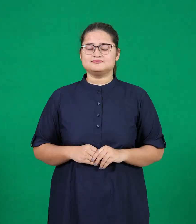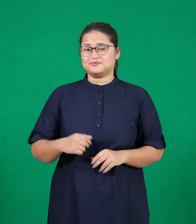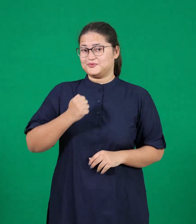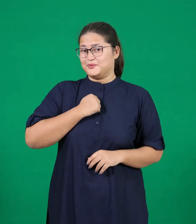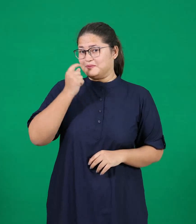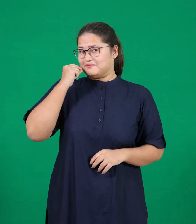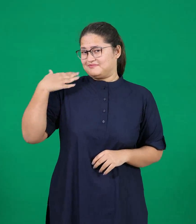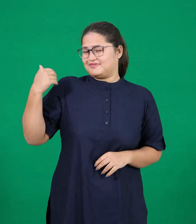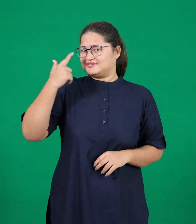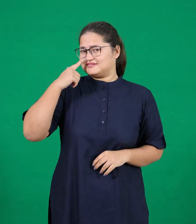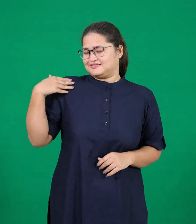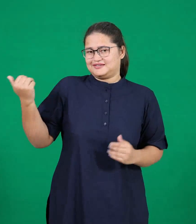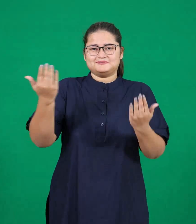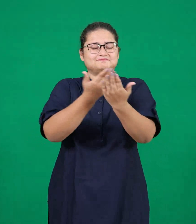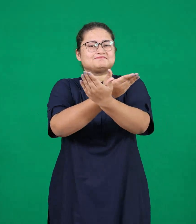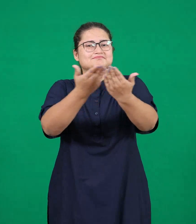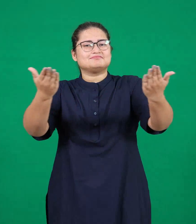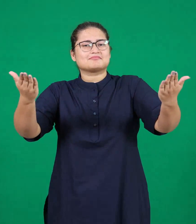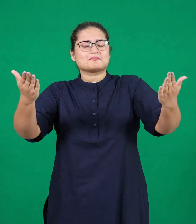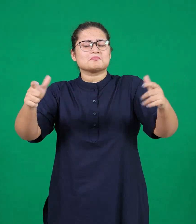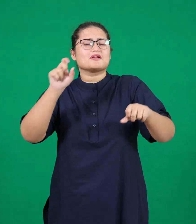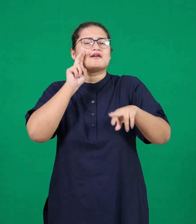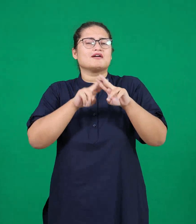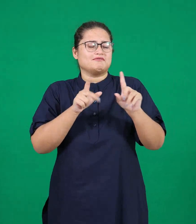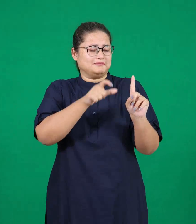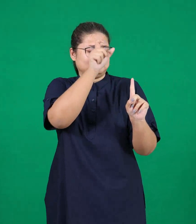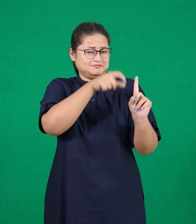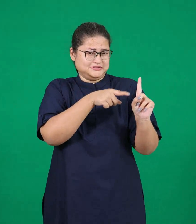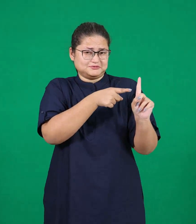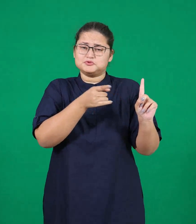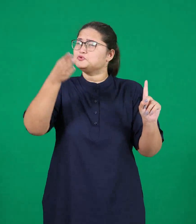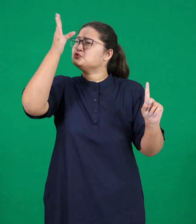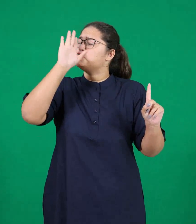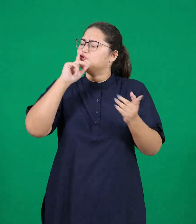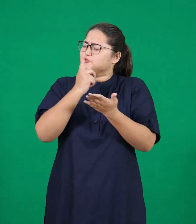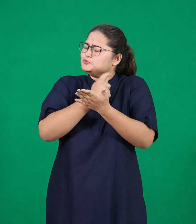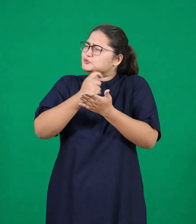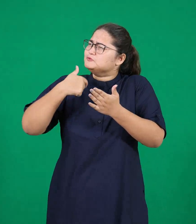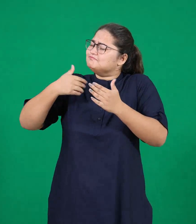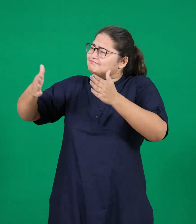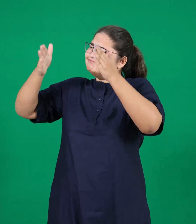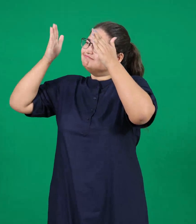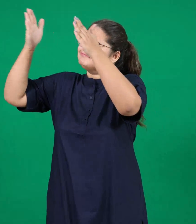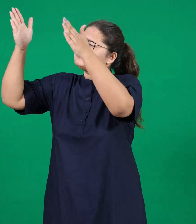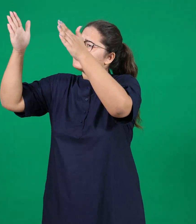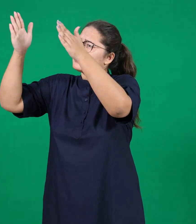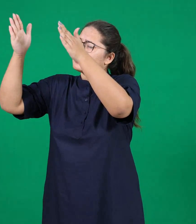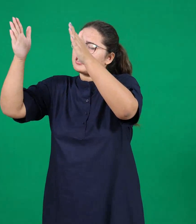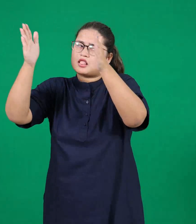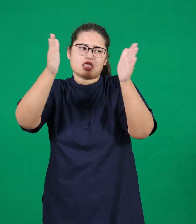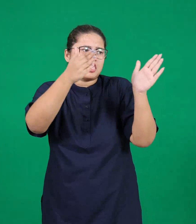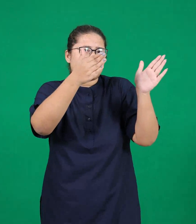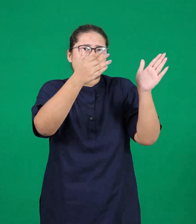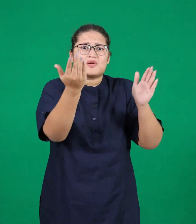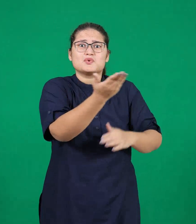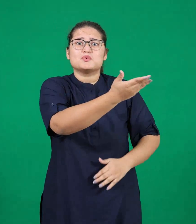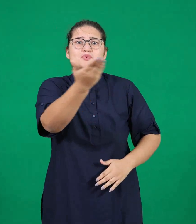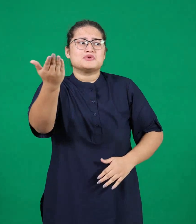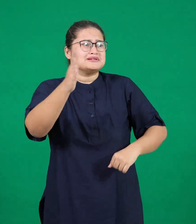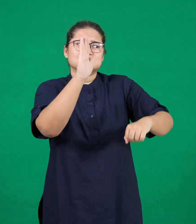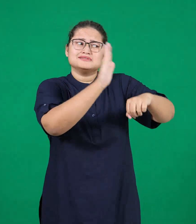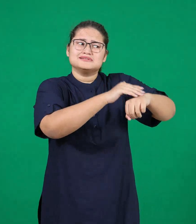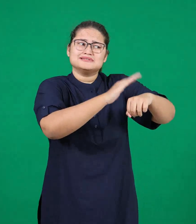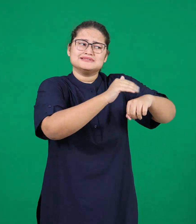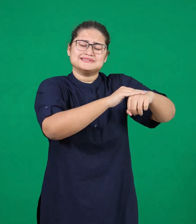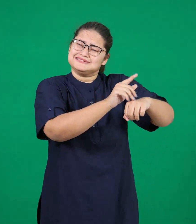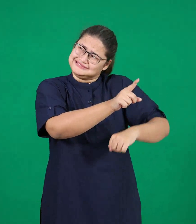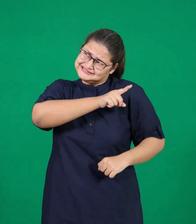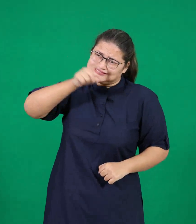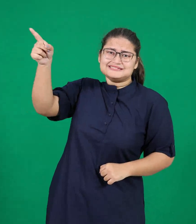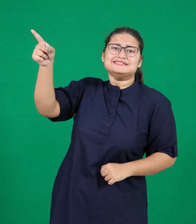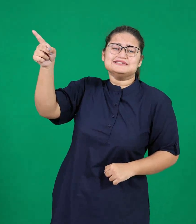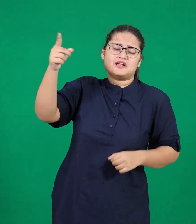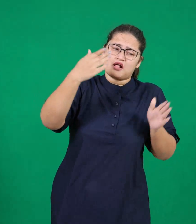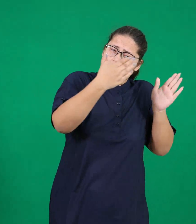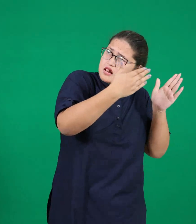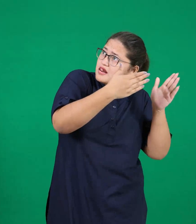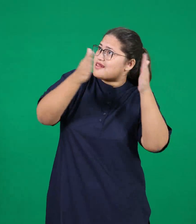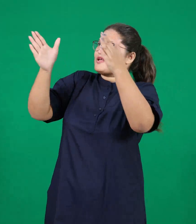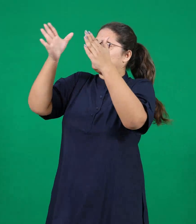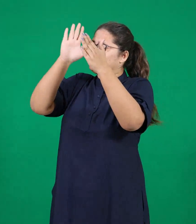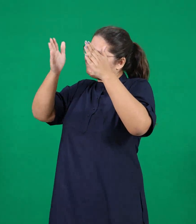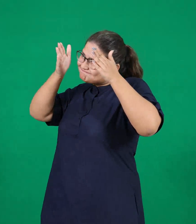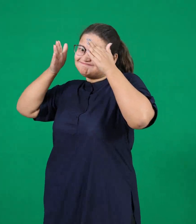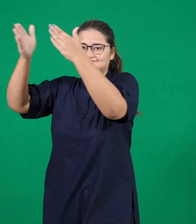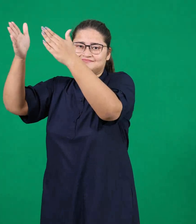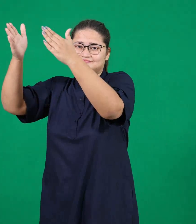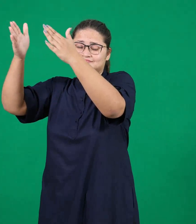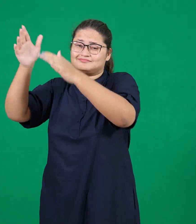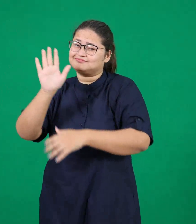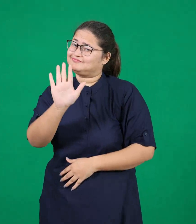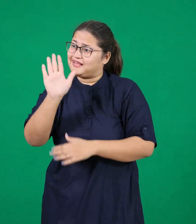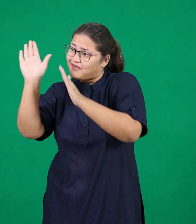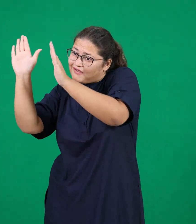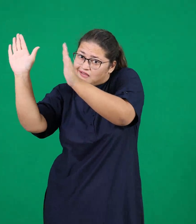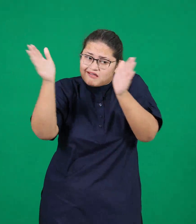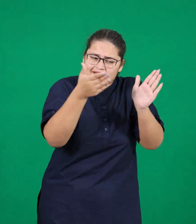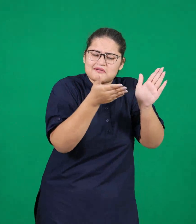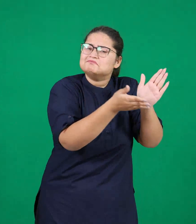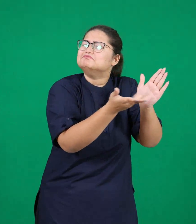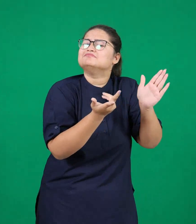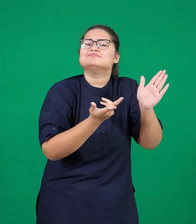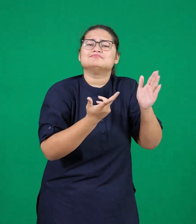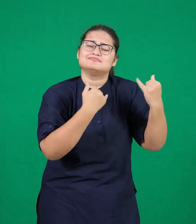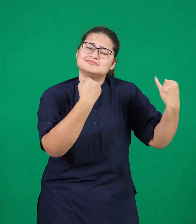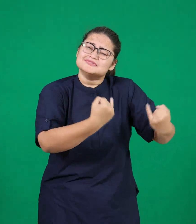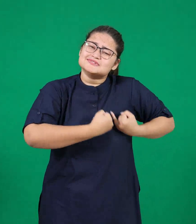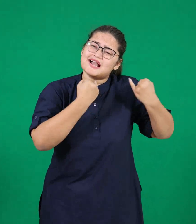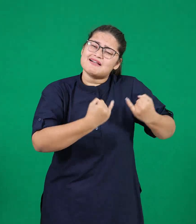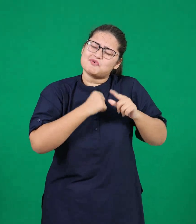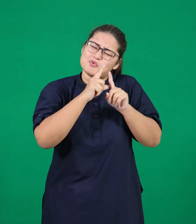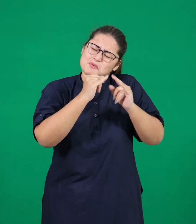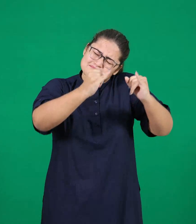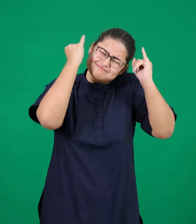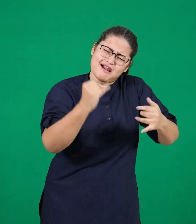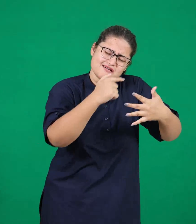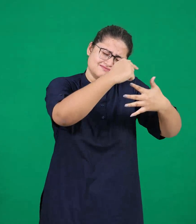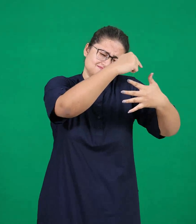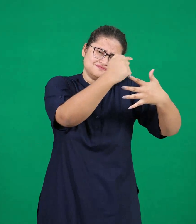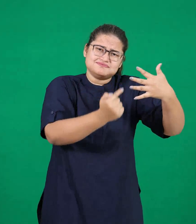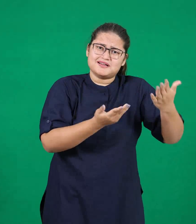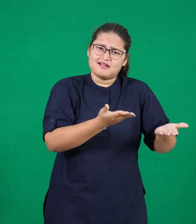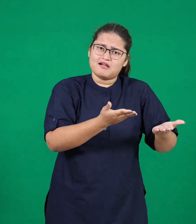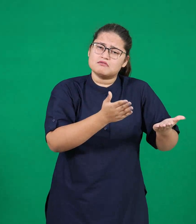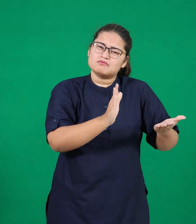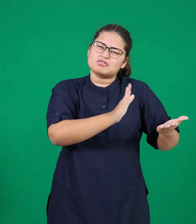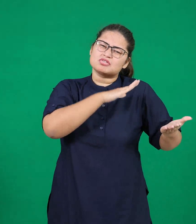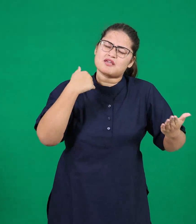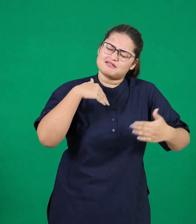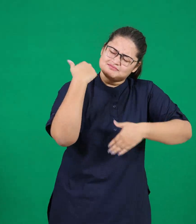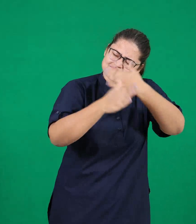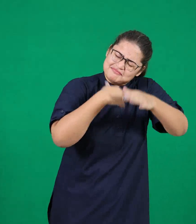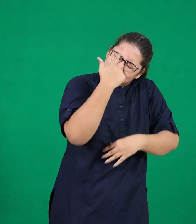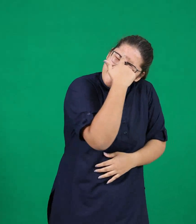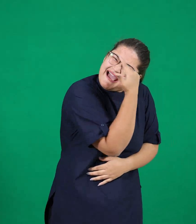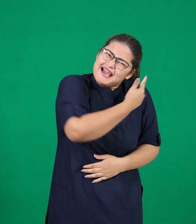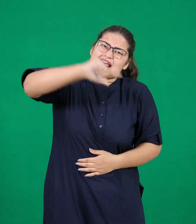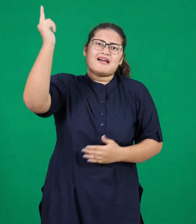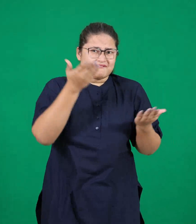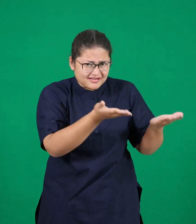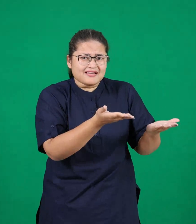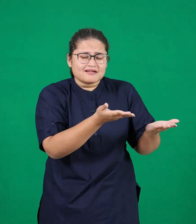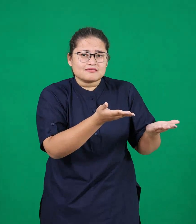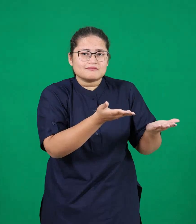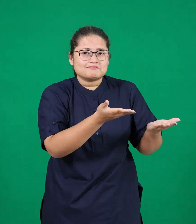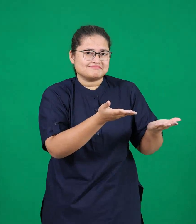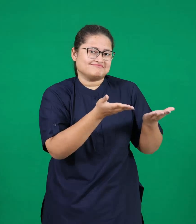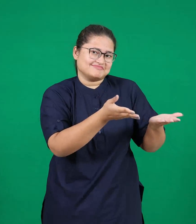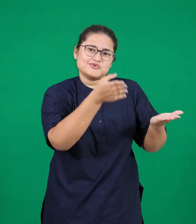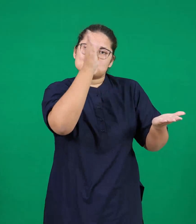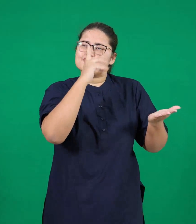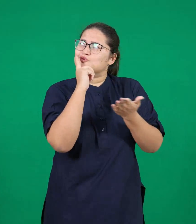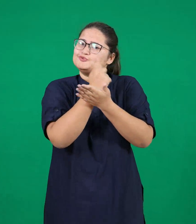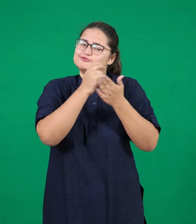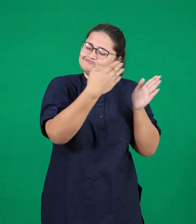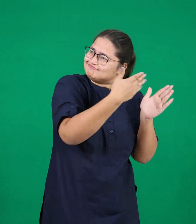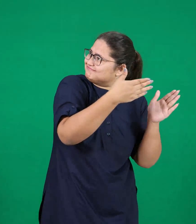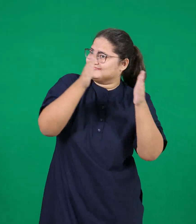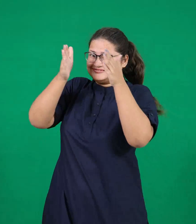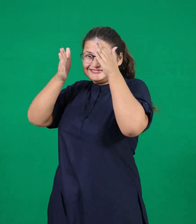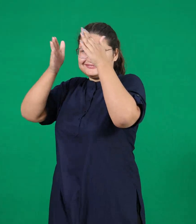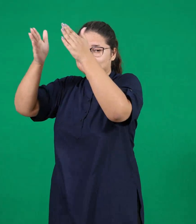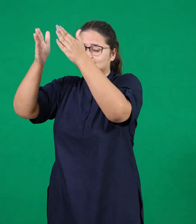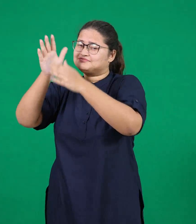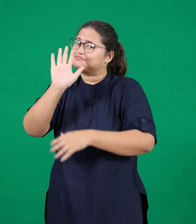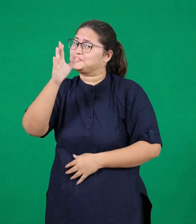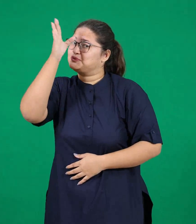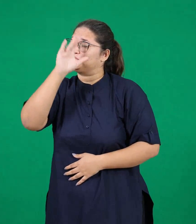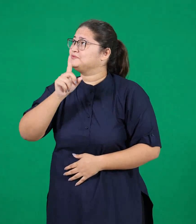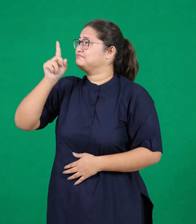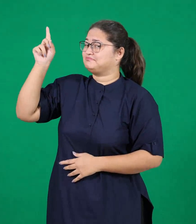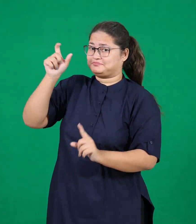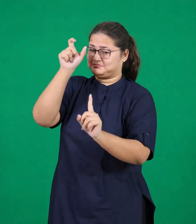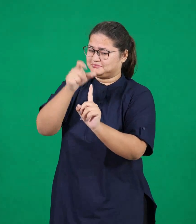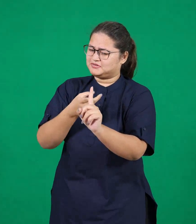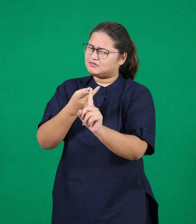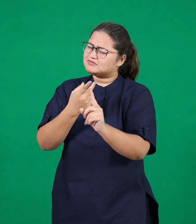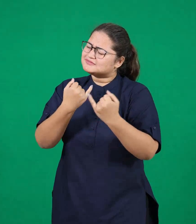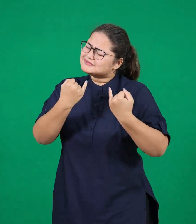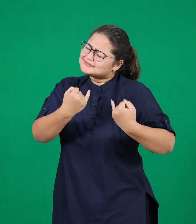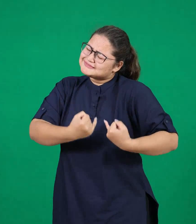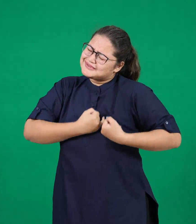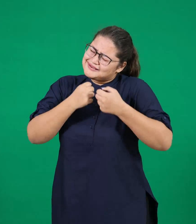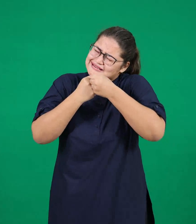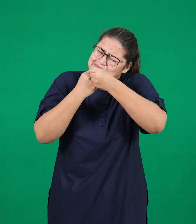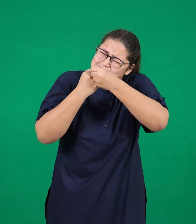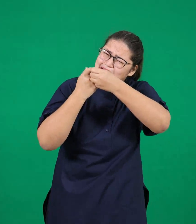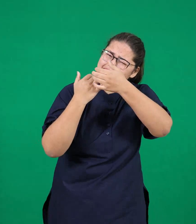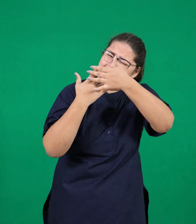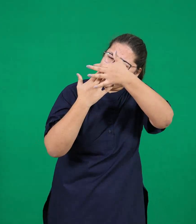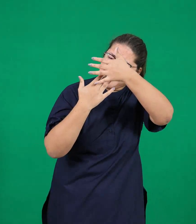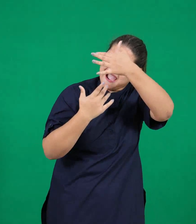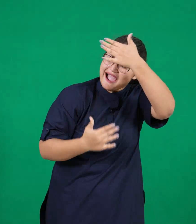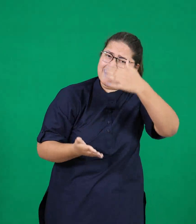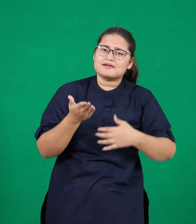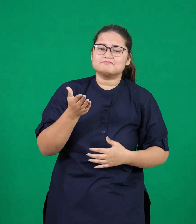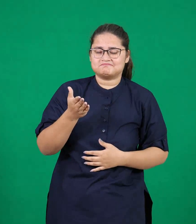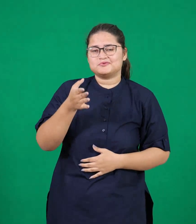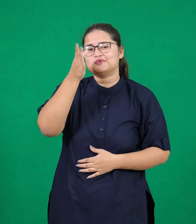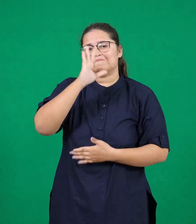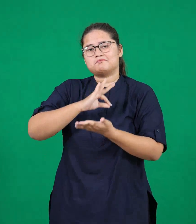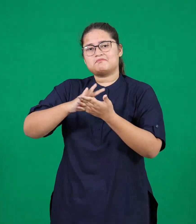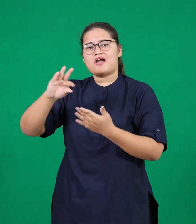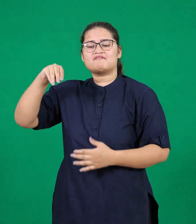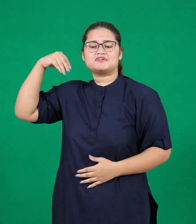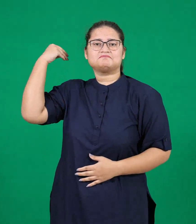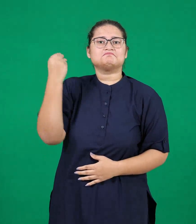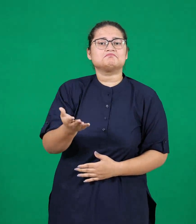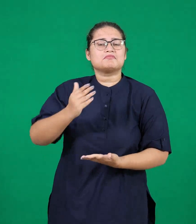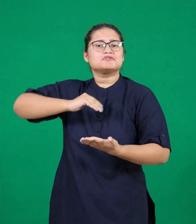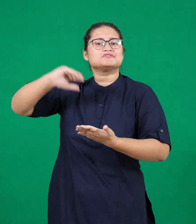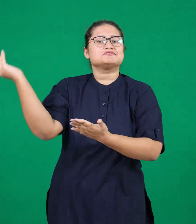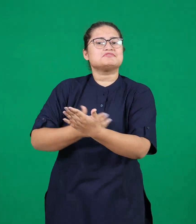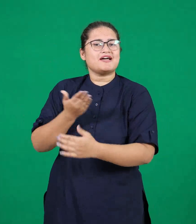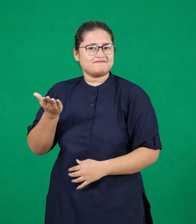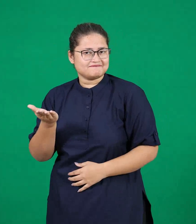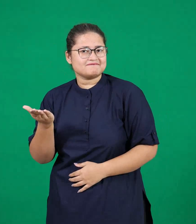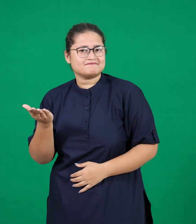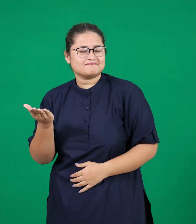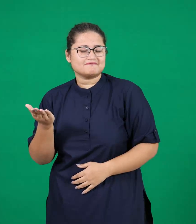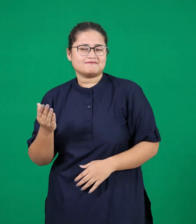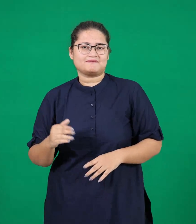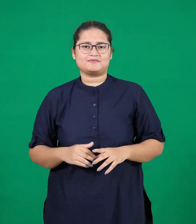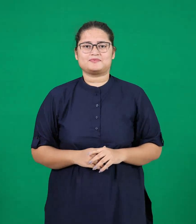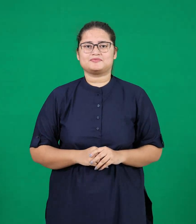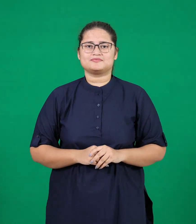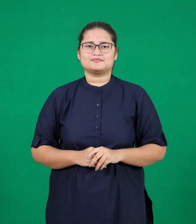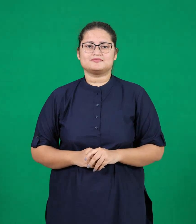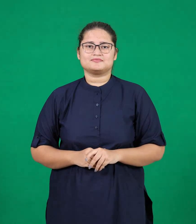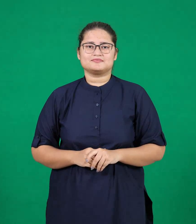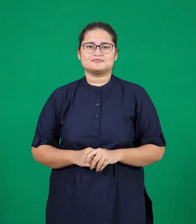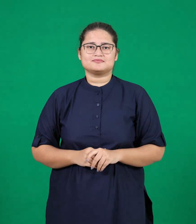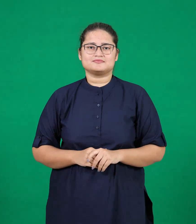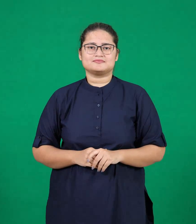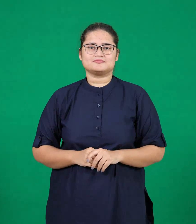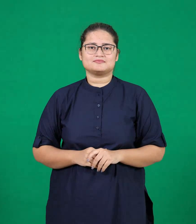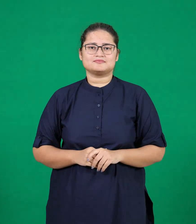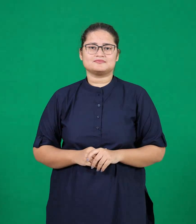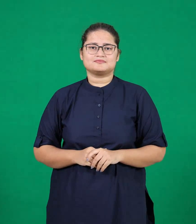My brothers, if one of you should wander from the truth and someone should bring him back, consider this: Whoever turns a sinner from the error of his way will save his soul from death and cover over a multitude of sins.